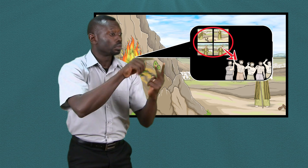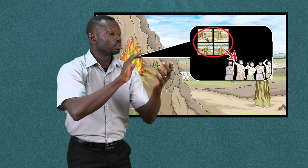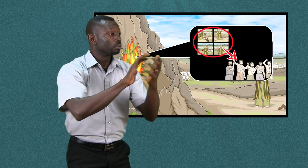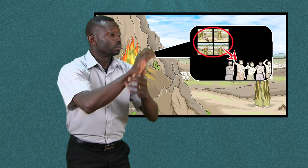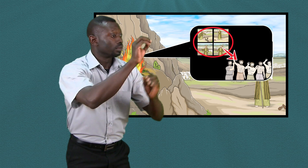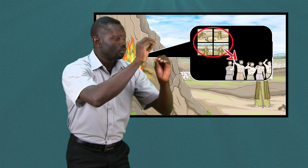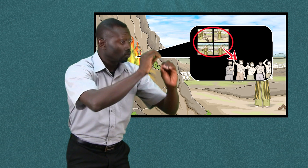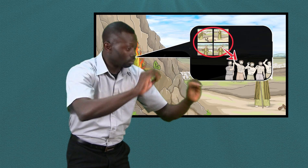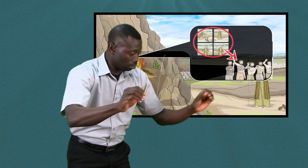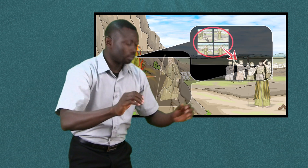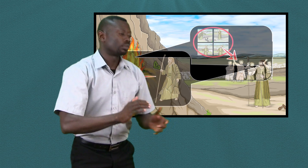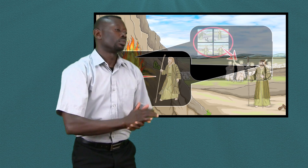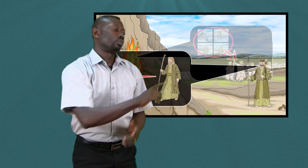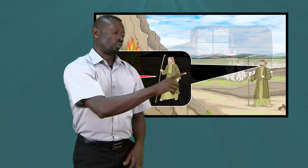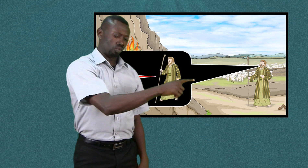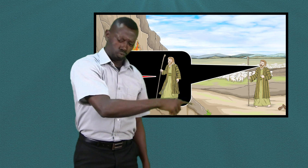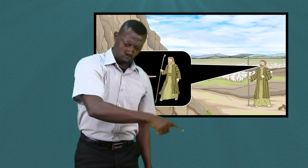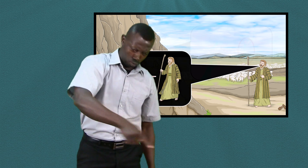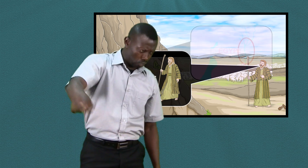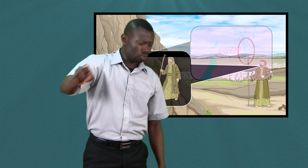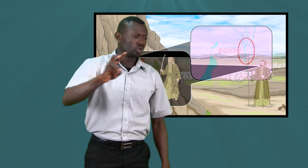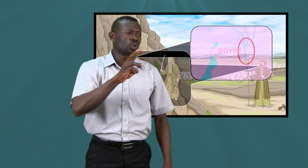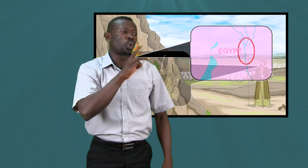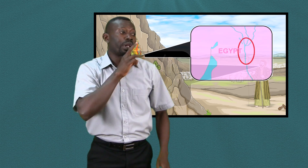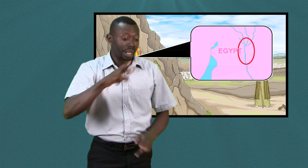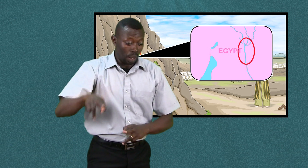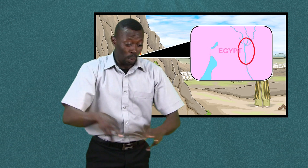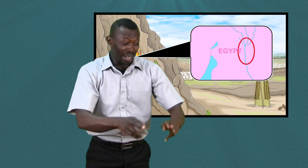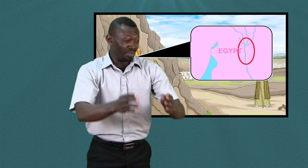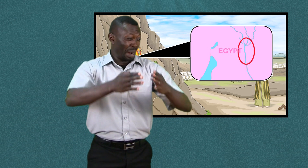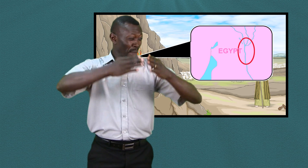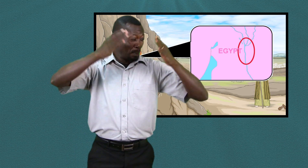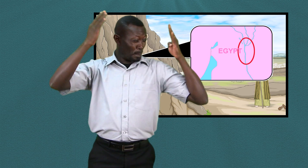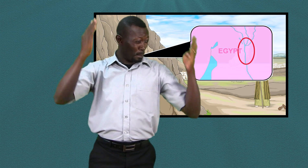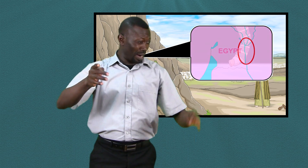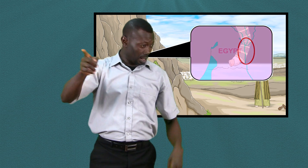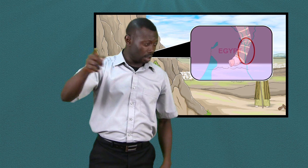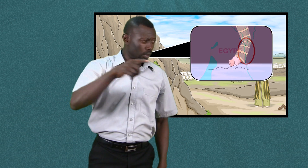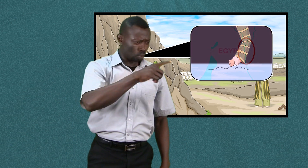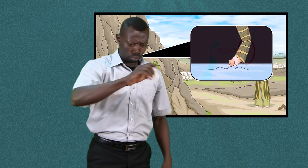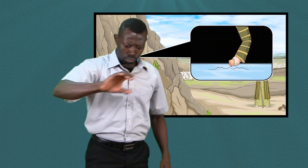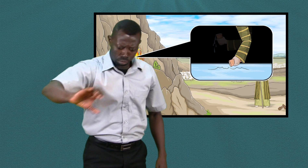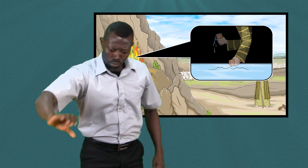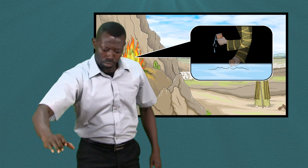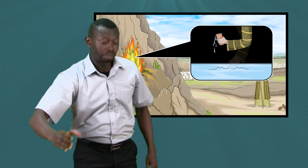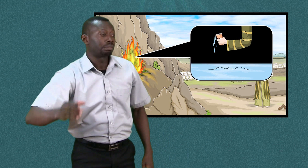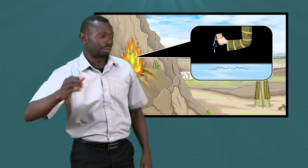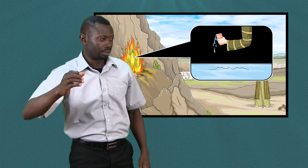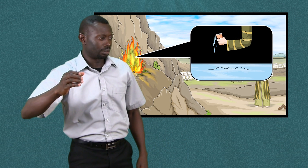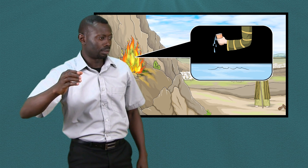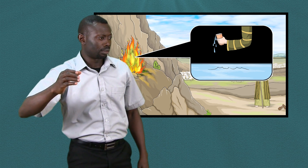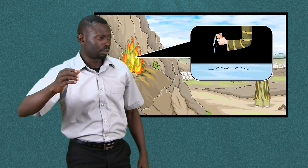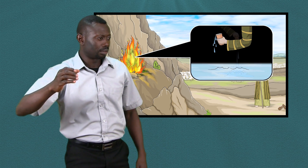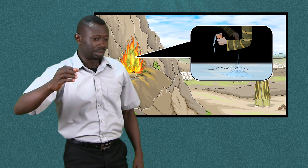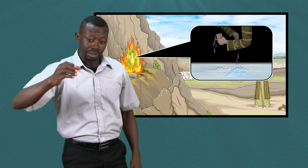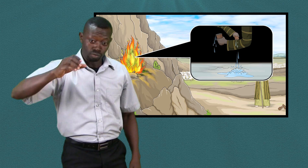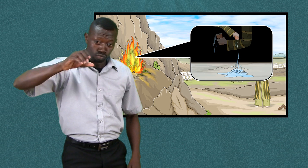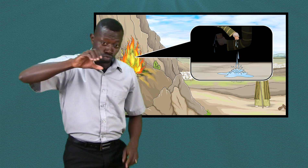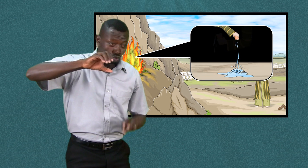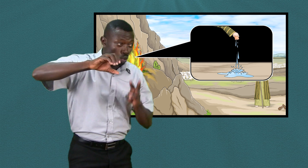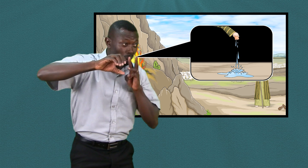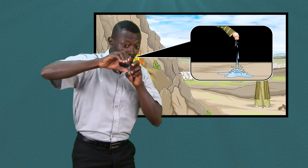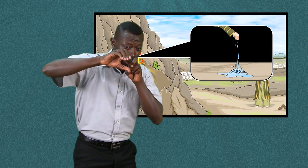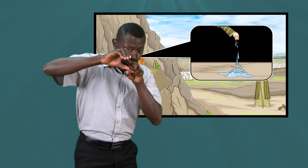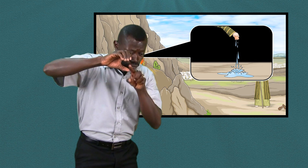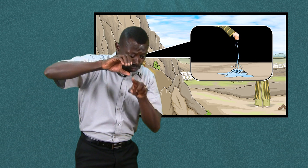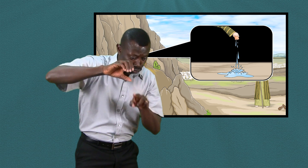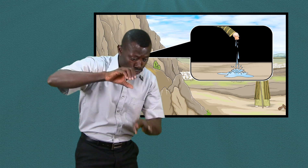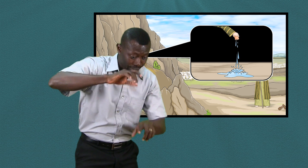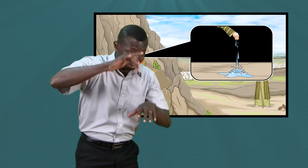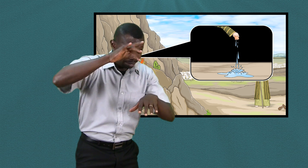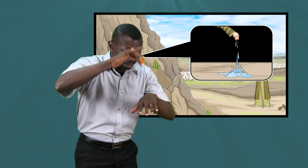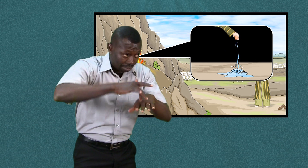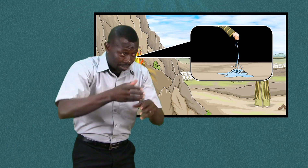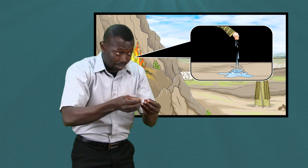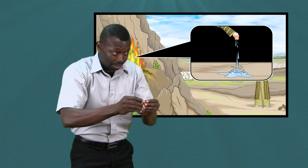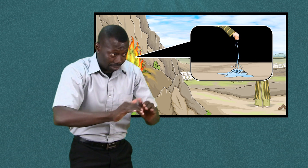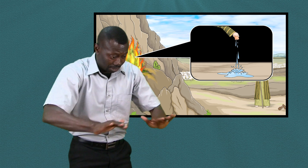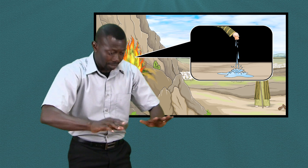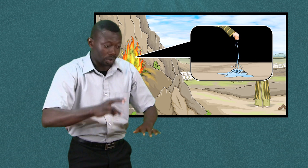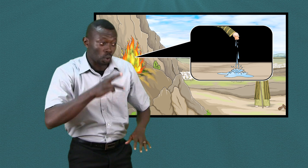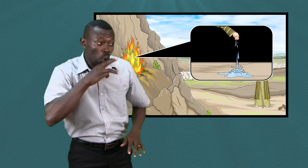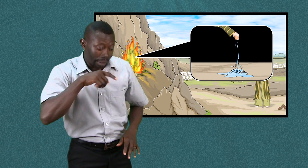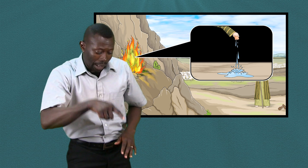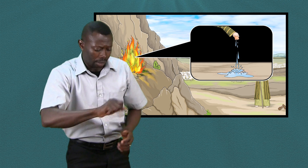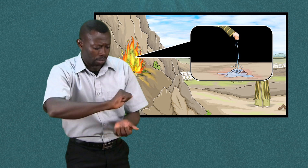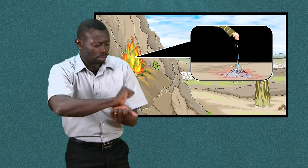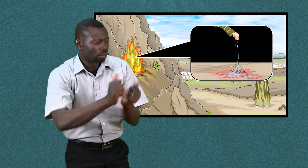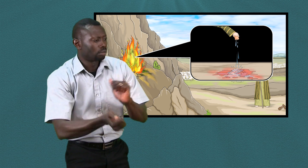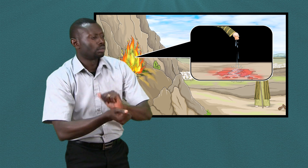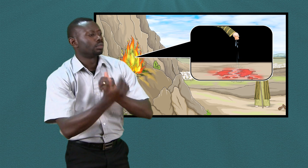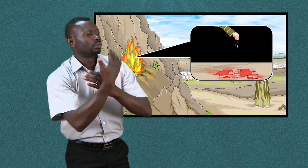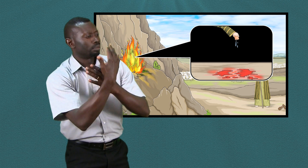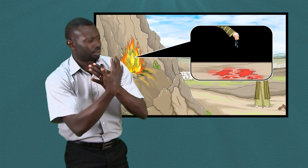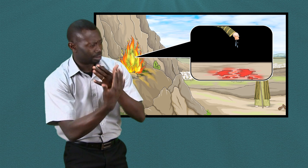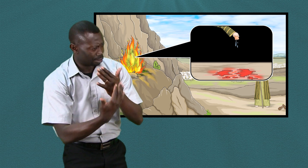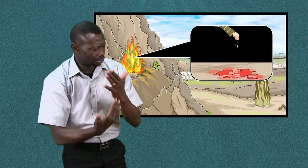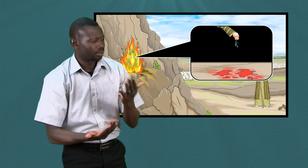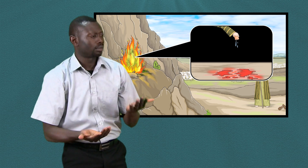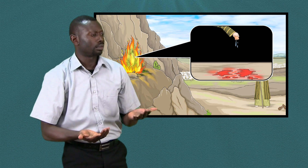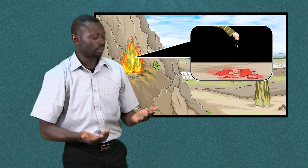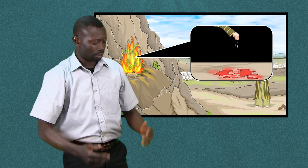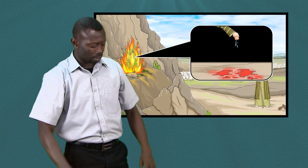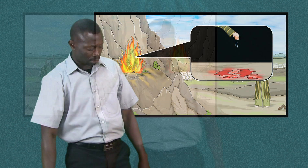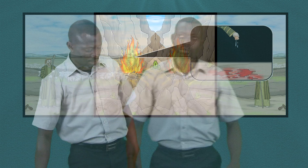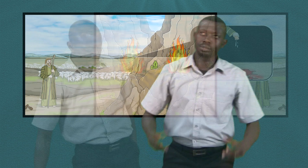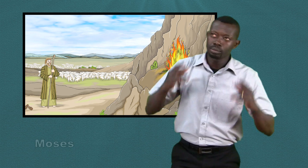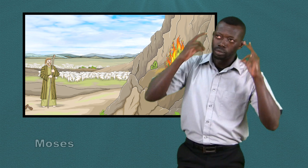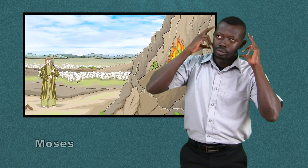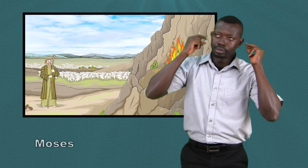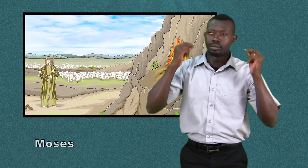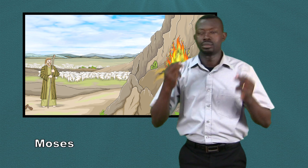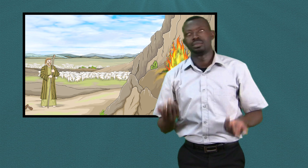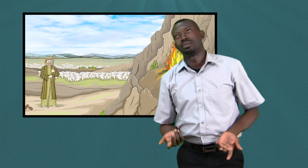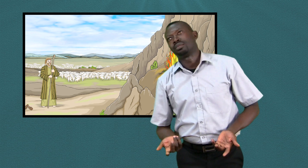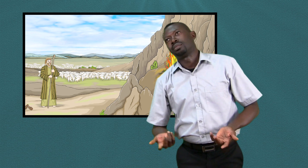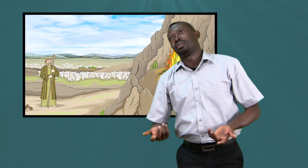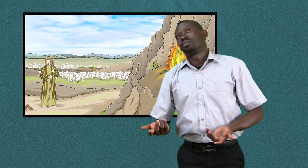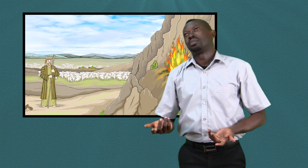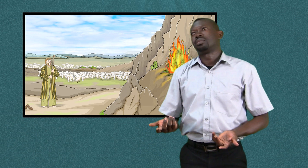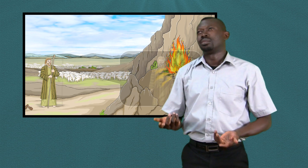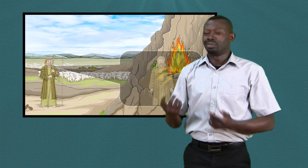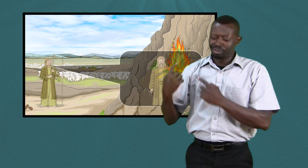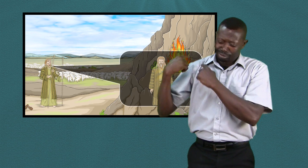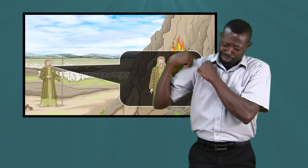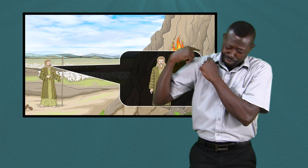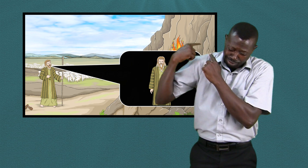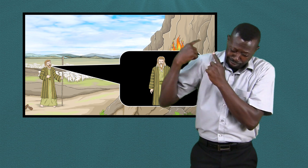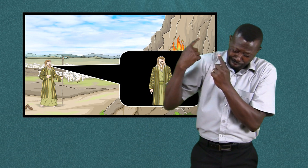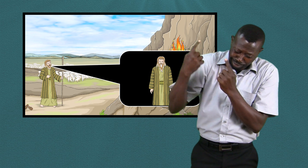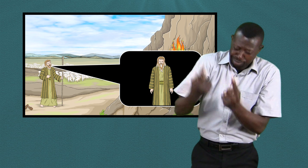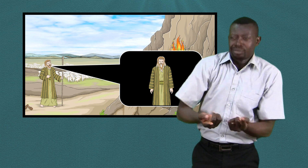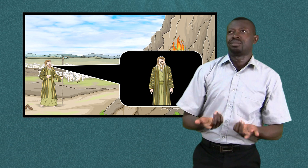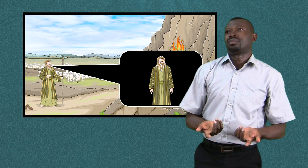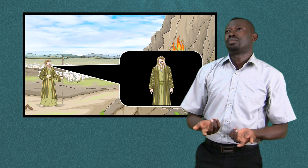But if they do not believe even these two signs or listen to your voice, take some water from the Nile and pour it on the dry ground. Then the water you take from the Nile will become blood on the ground.”